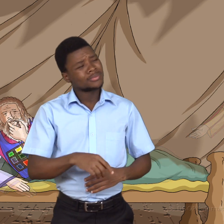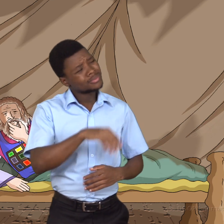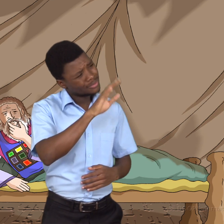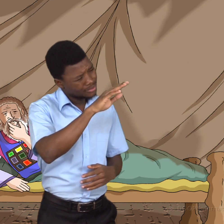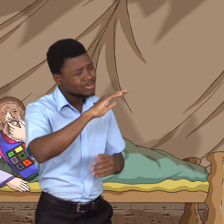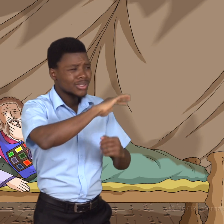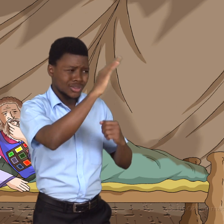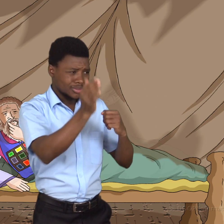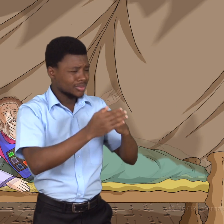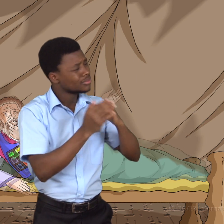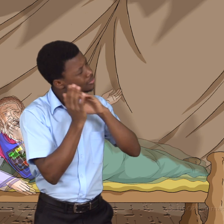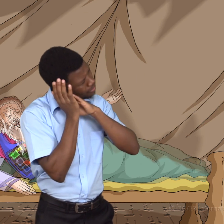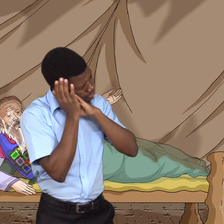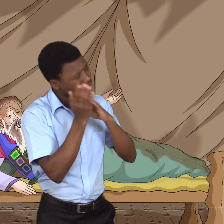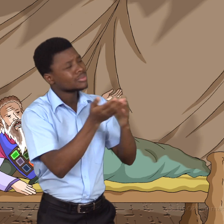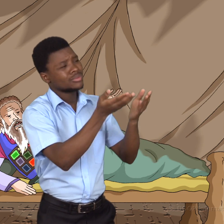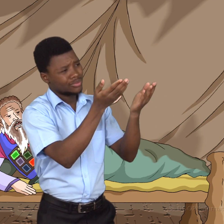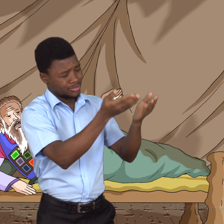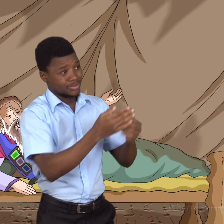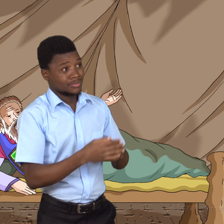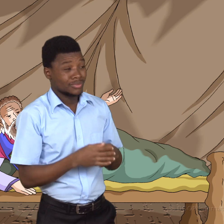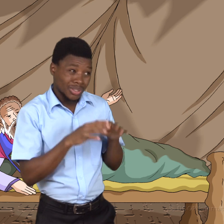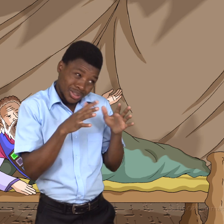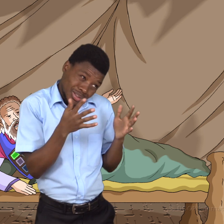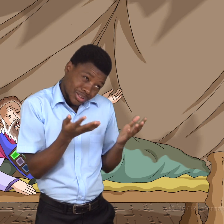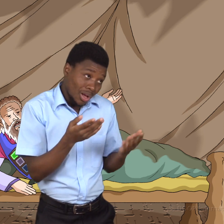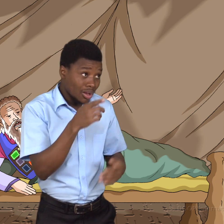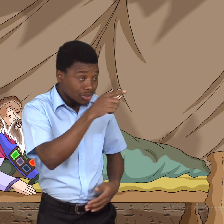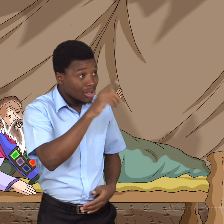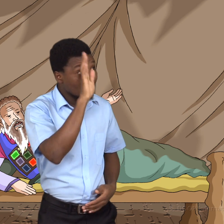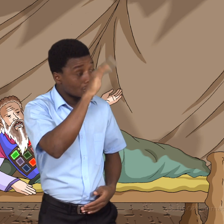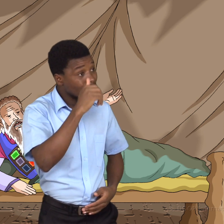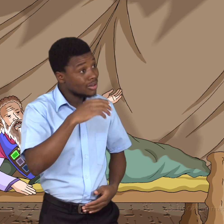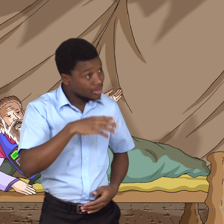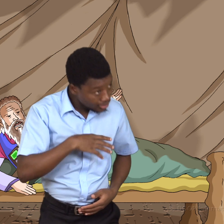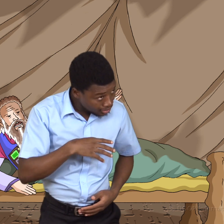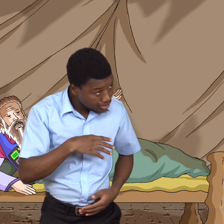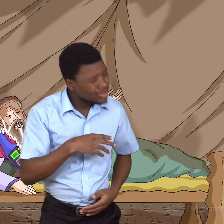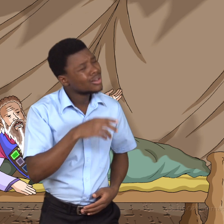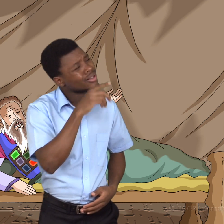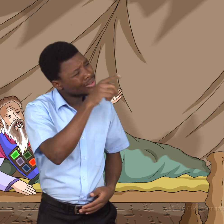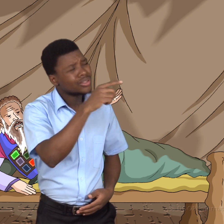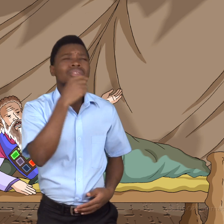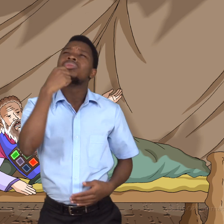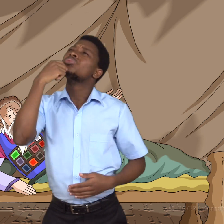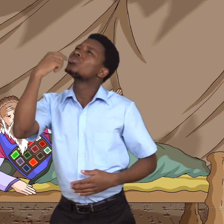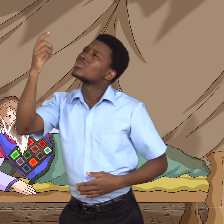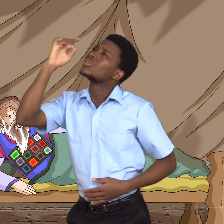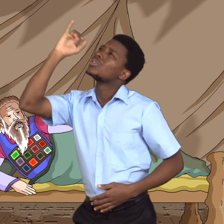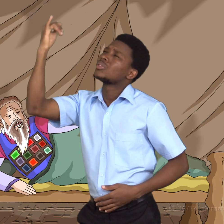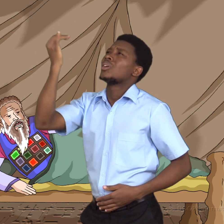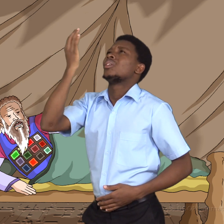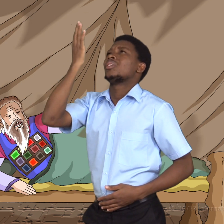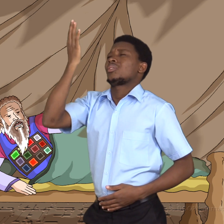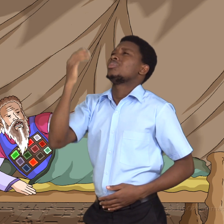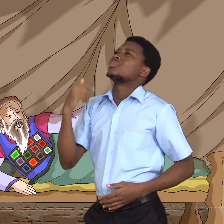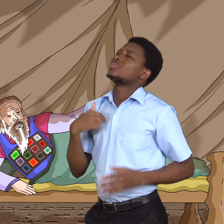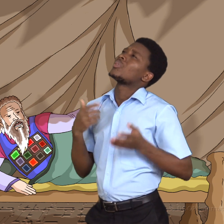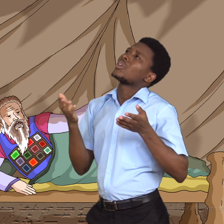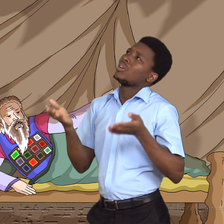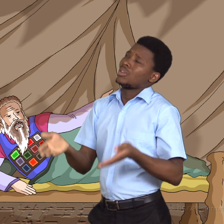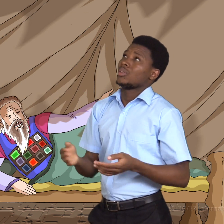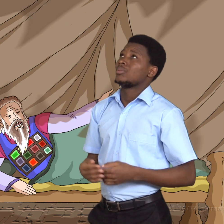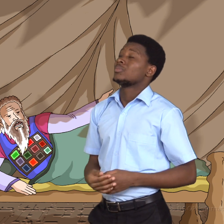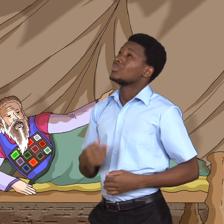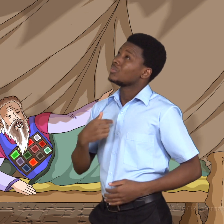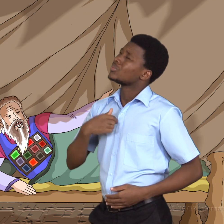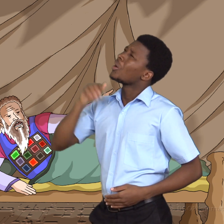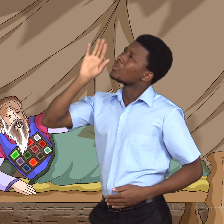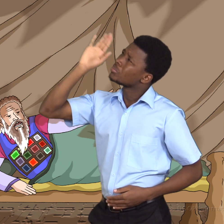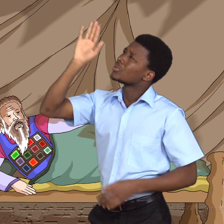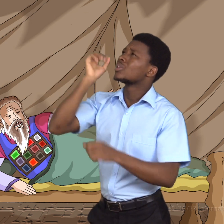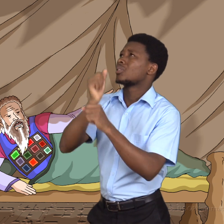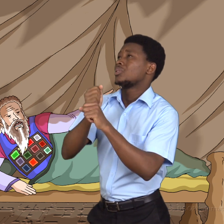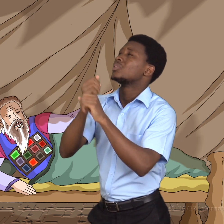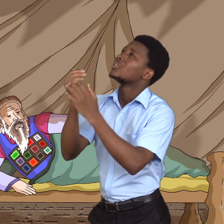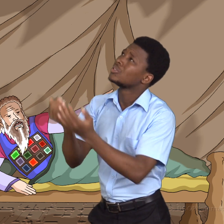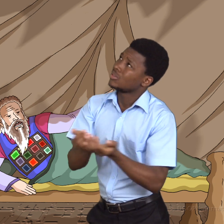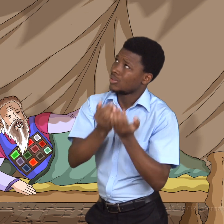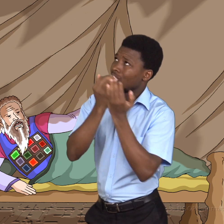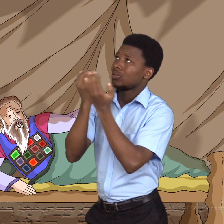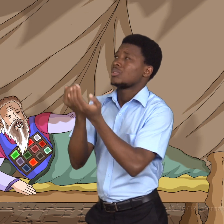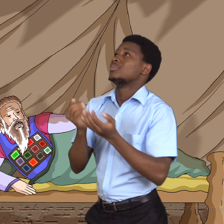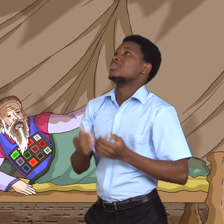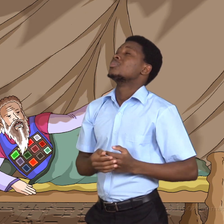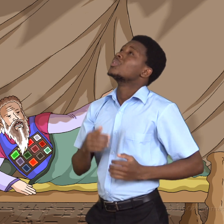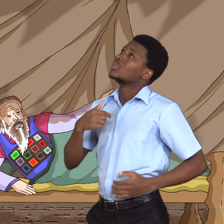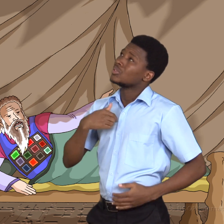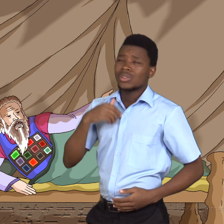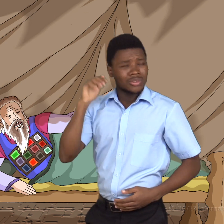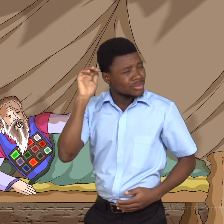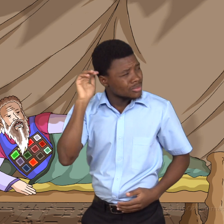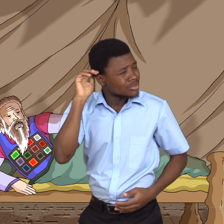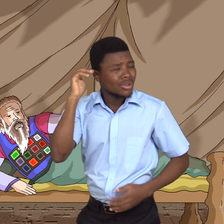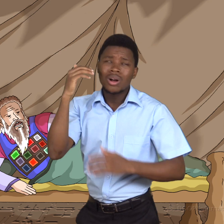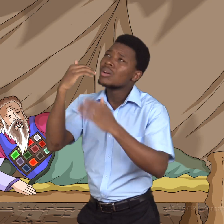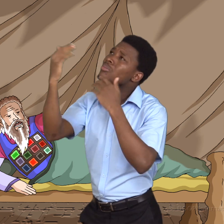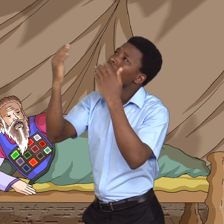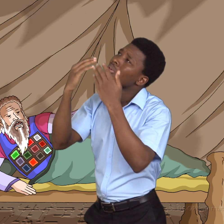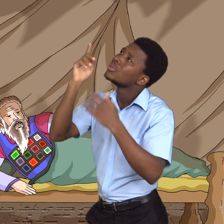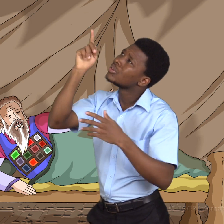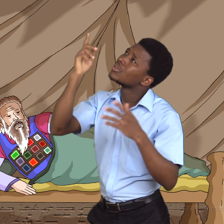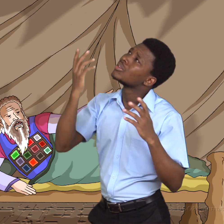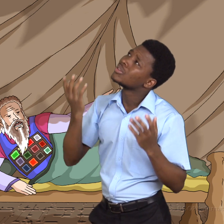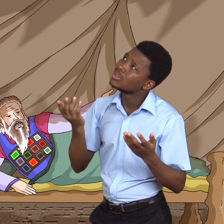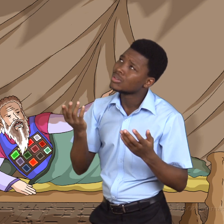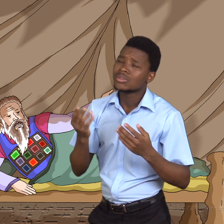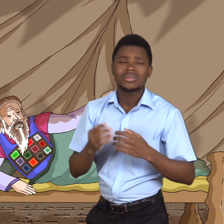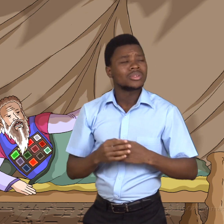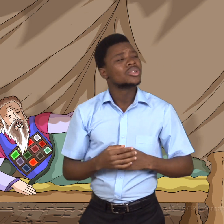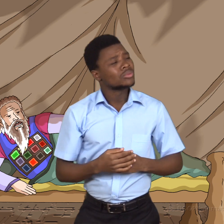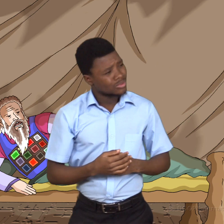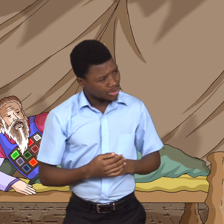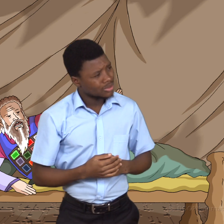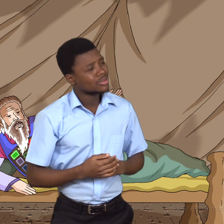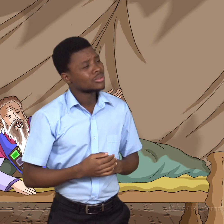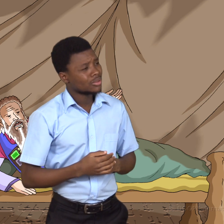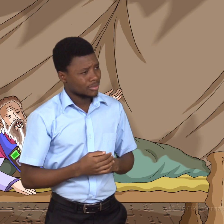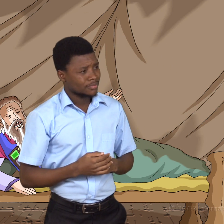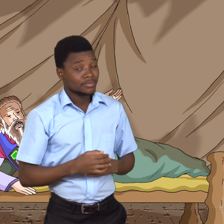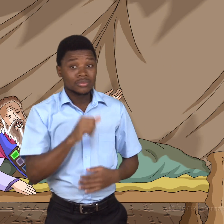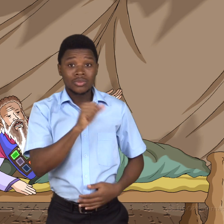Then Eli realized that it was the LORD who was calling the boy.